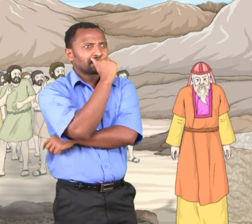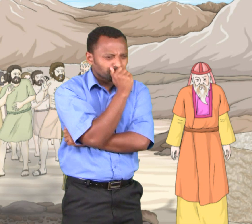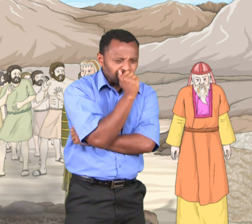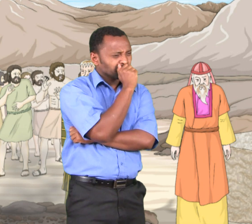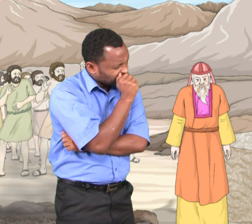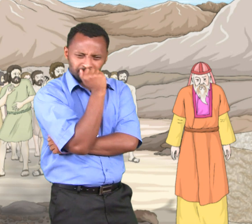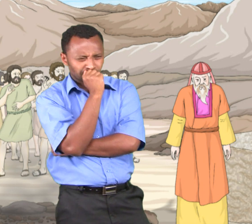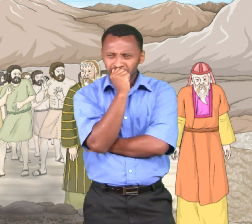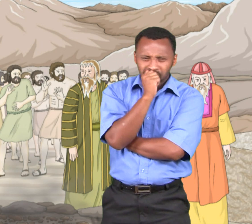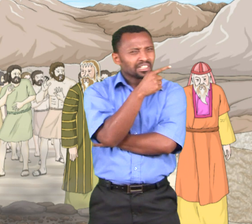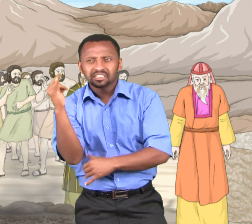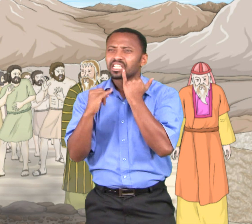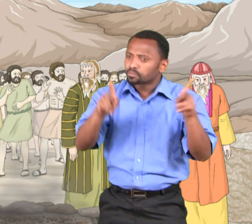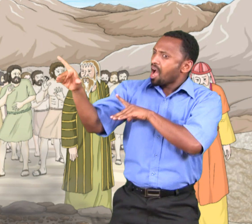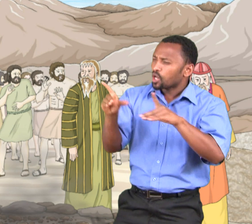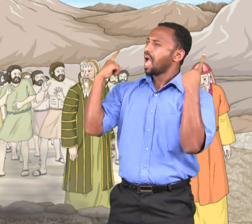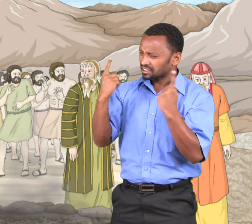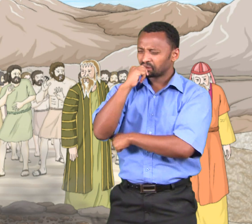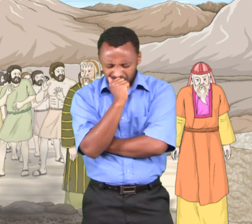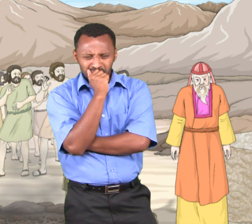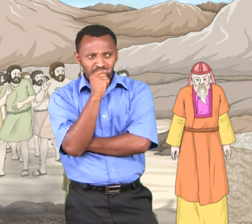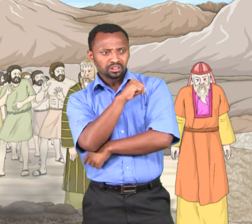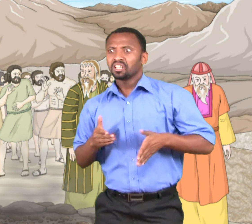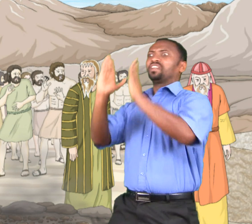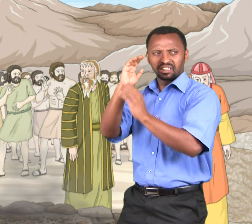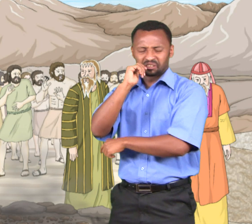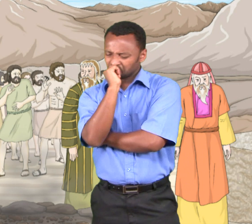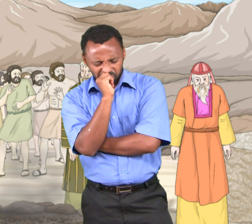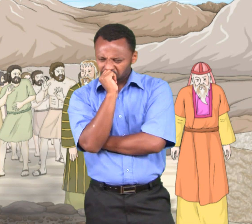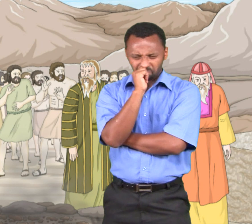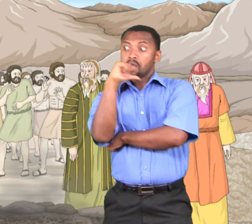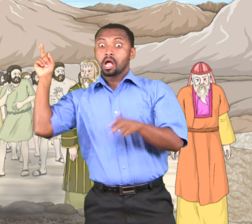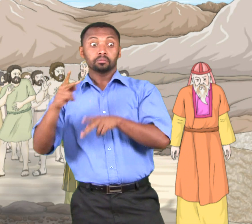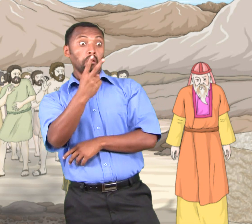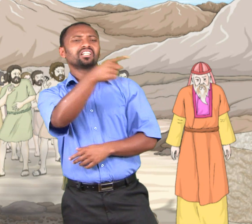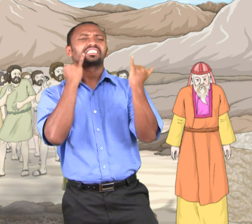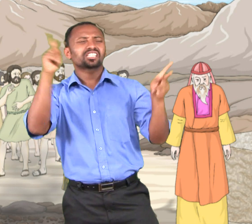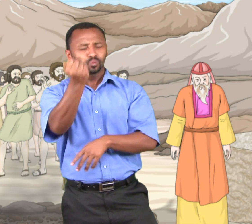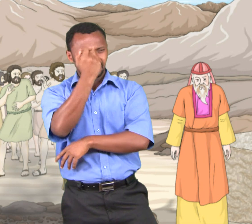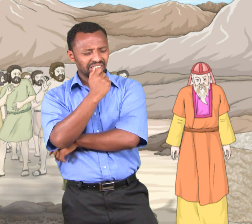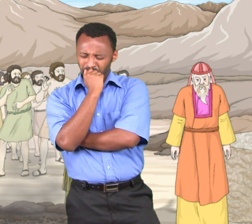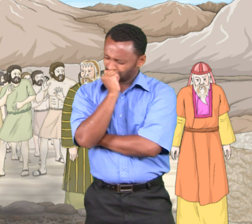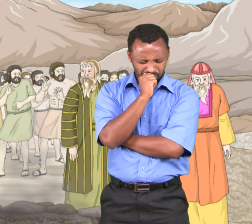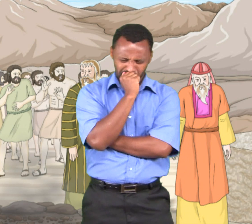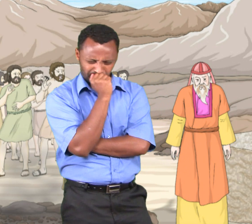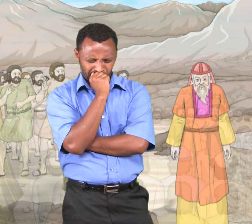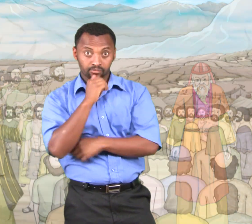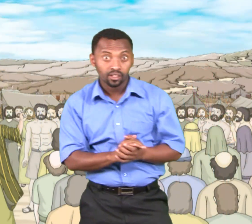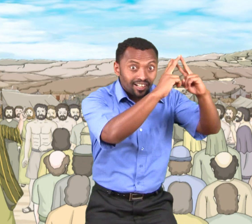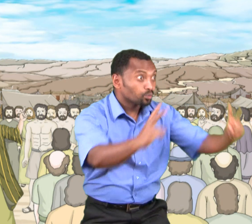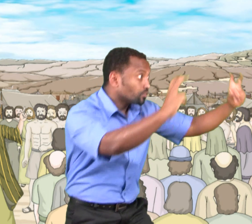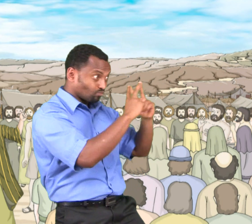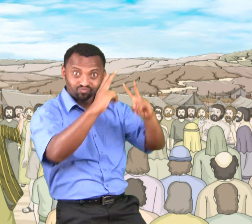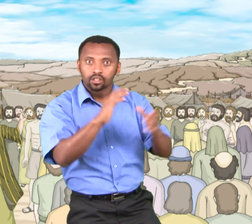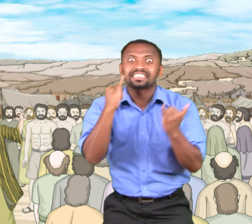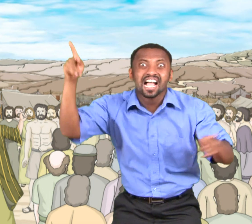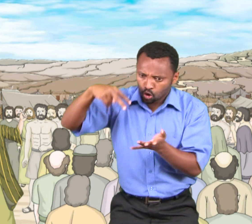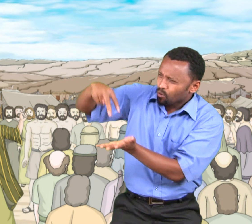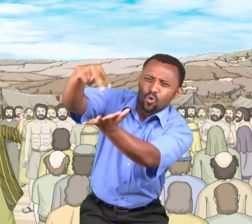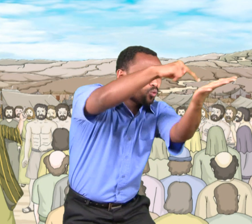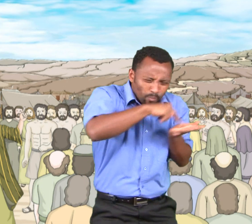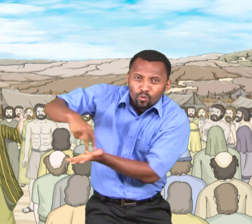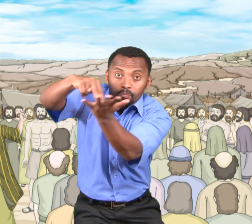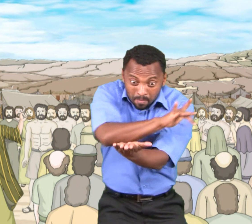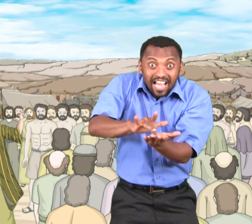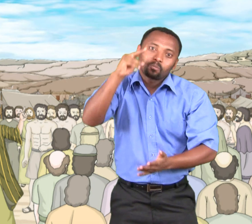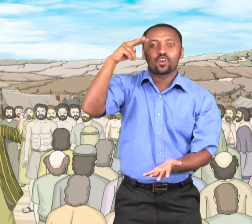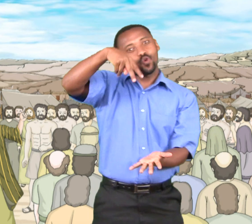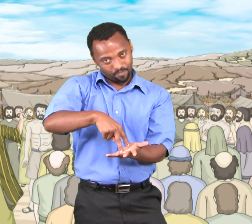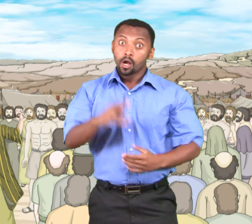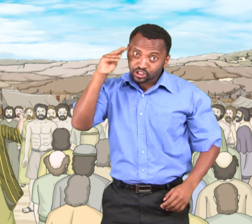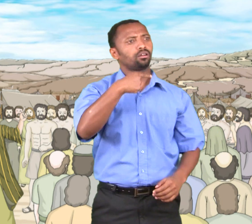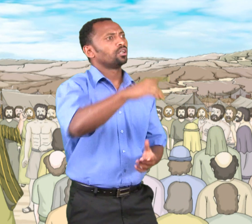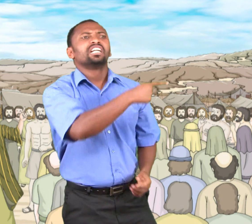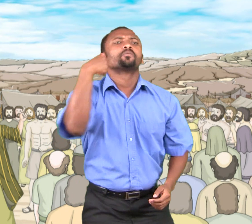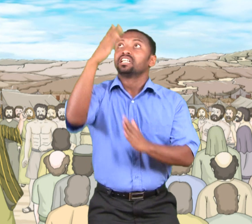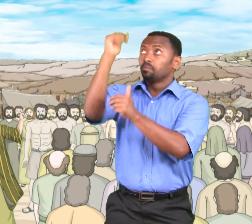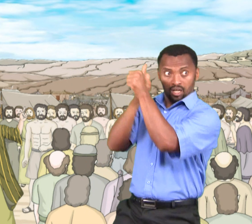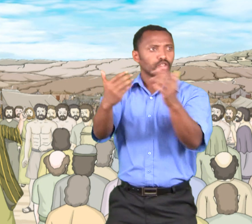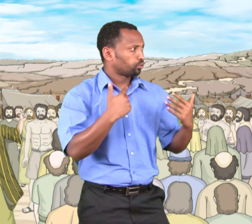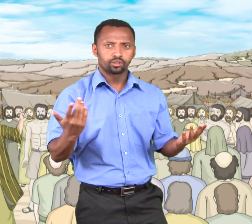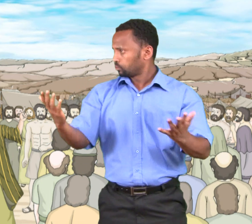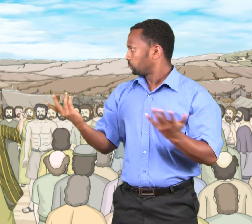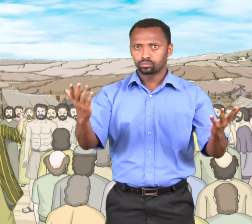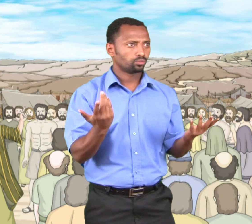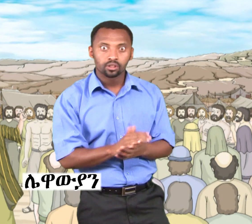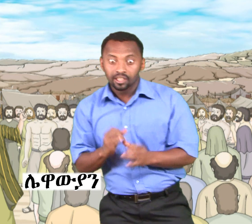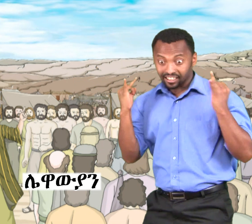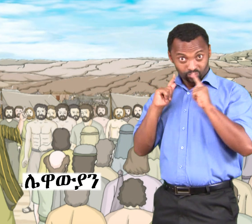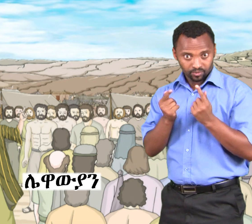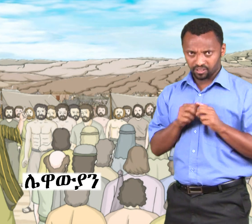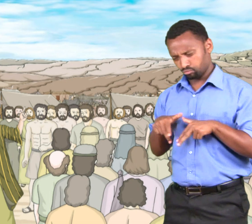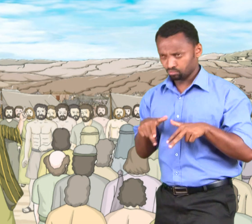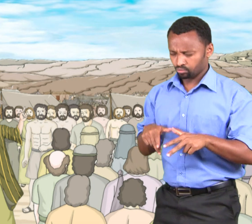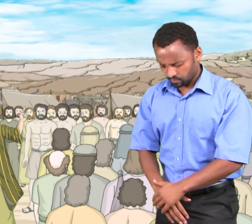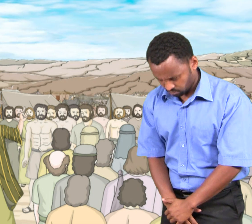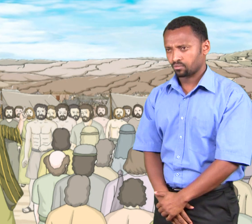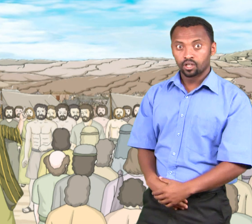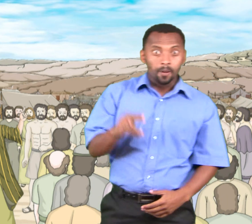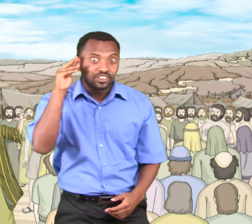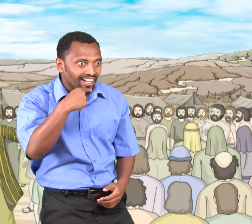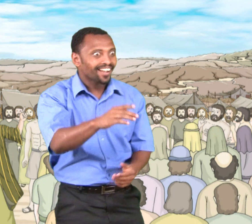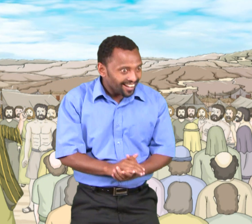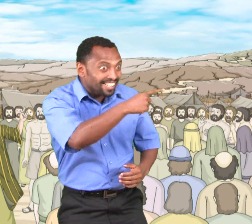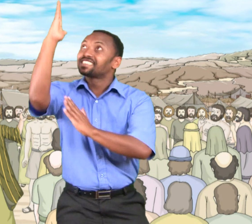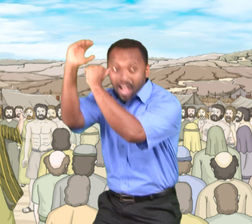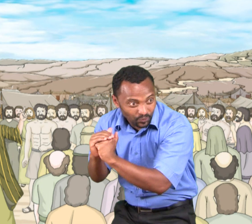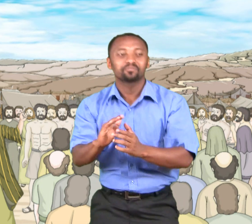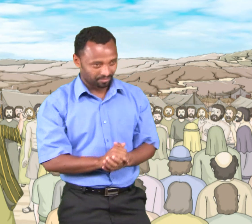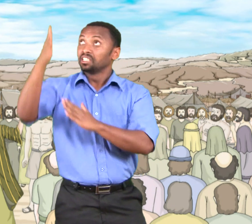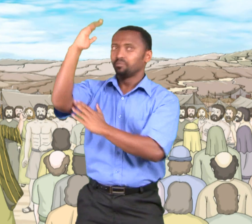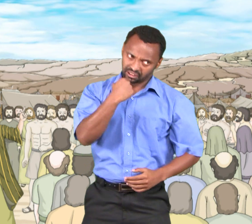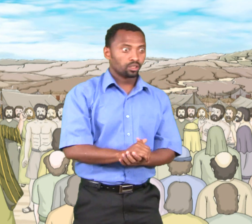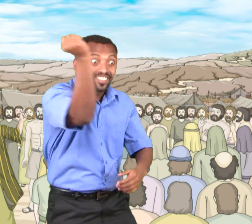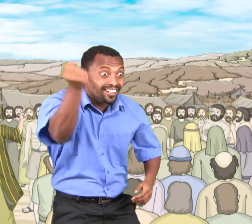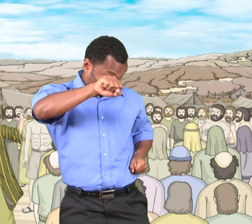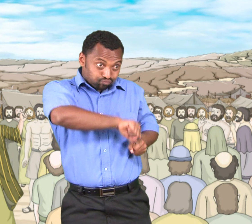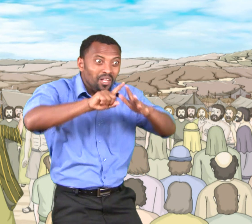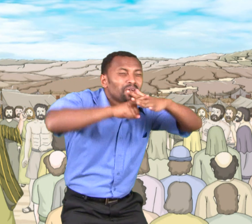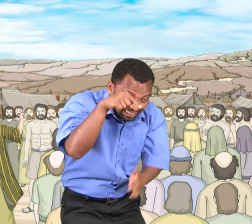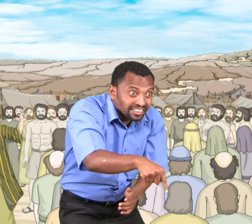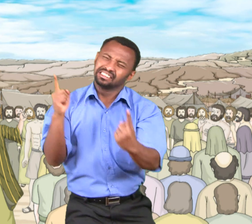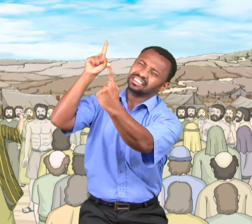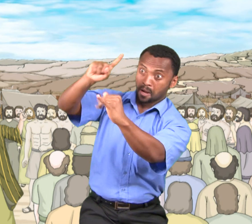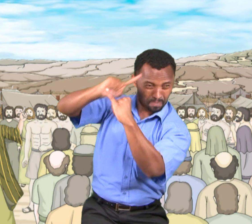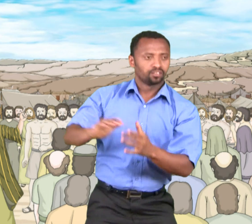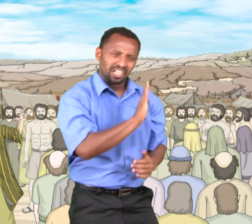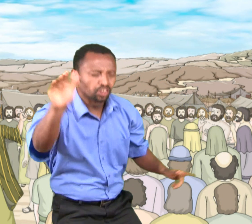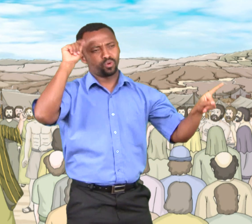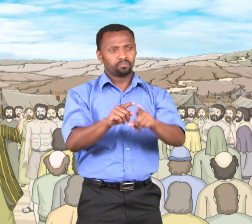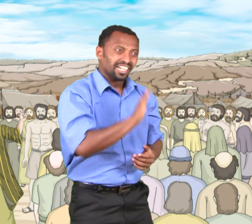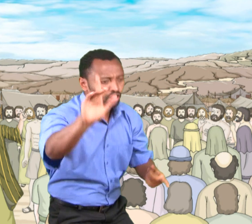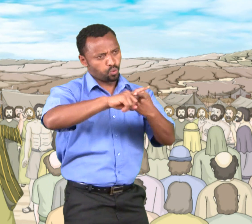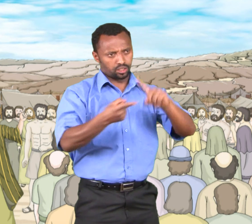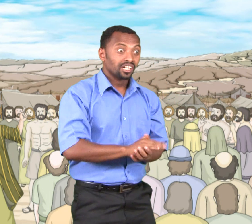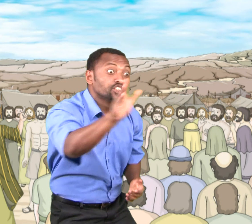Moses saw that the people were out of control, for Aaron had let them run wild and become a laughingstock to their enemies. So Moses stood at the entrance to the camp and said, “Whoever is for the LORD, come to me.” And all the Levites gathered around him.